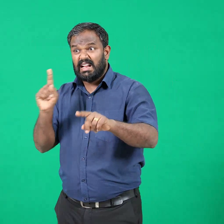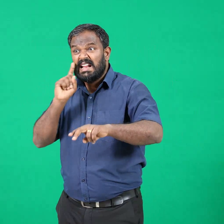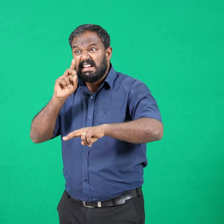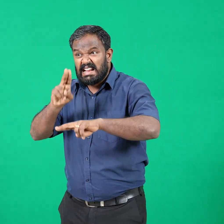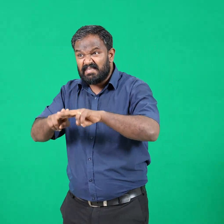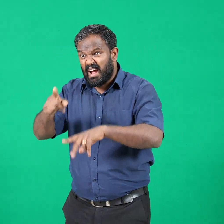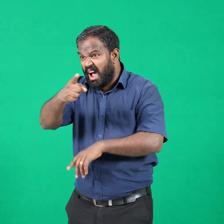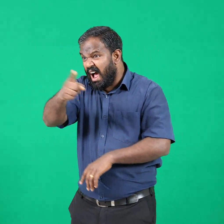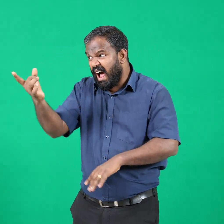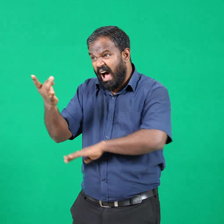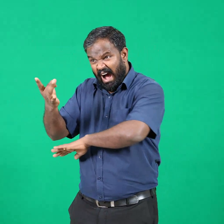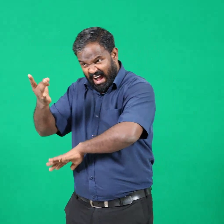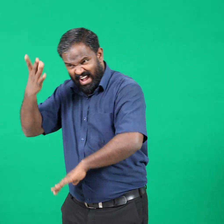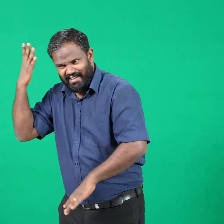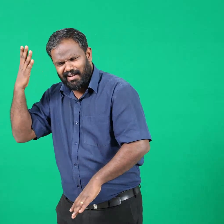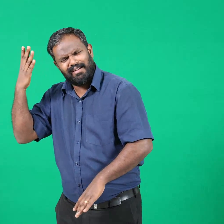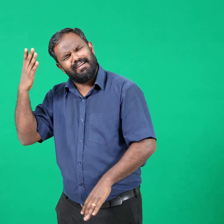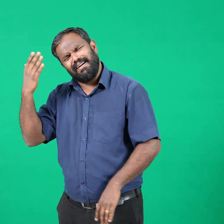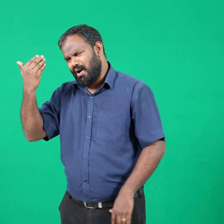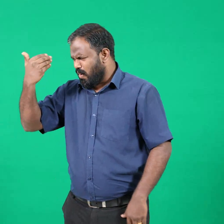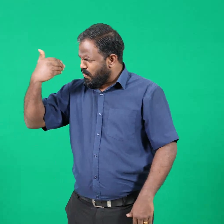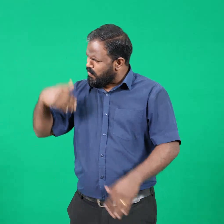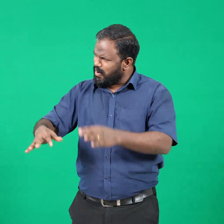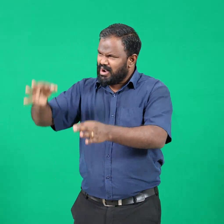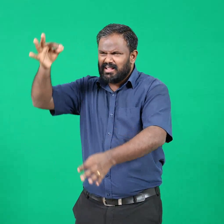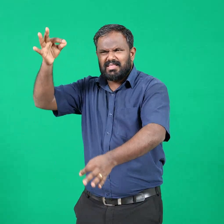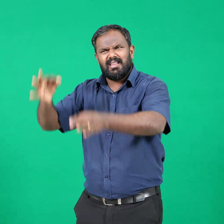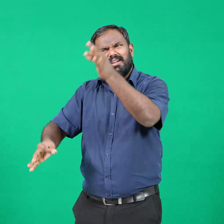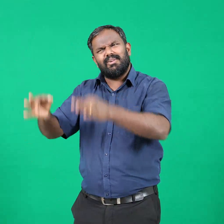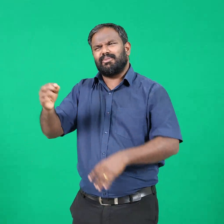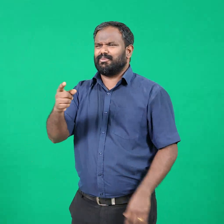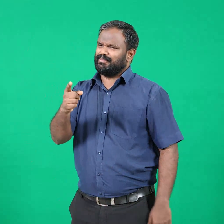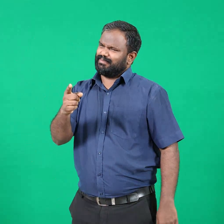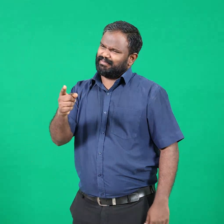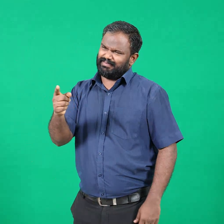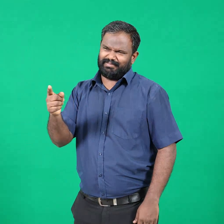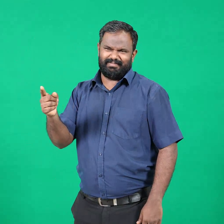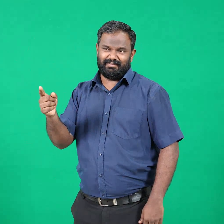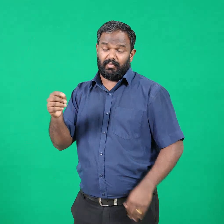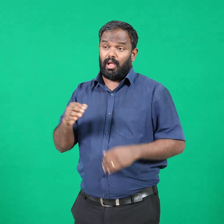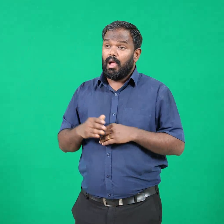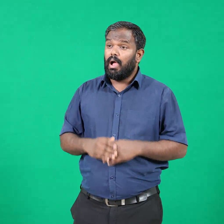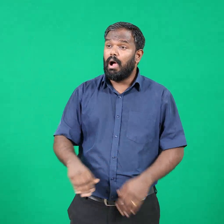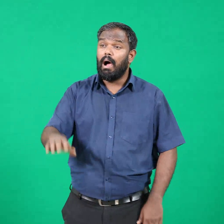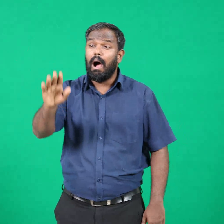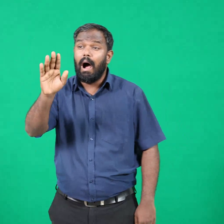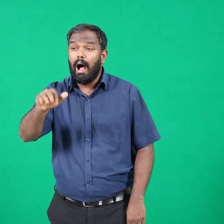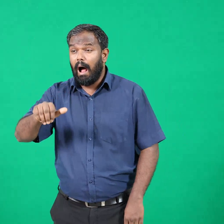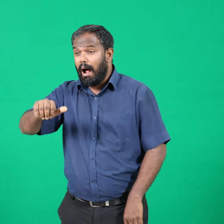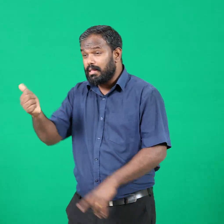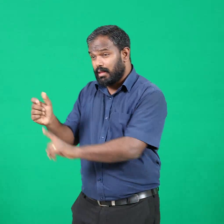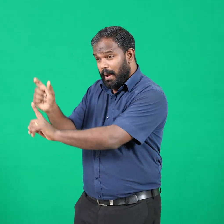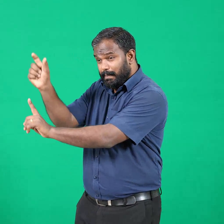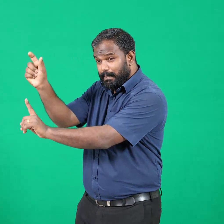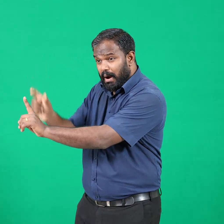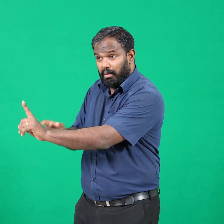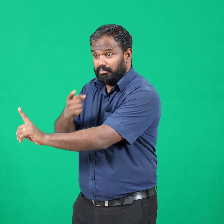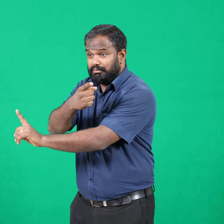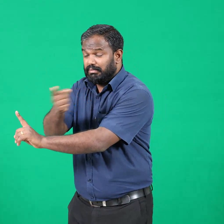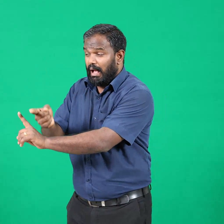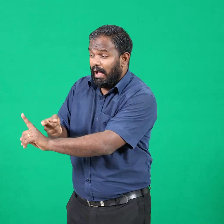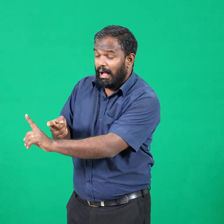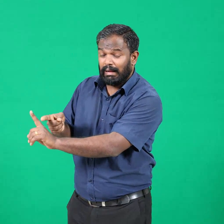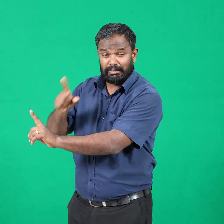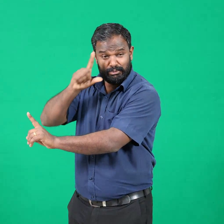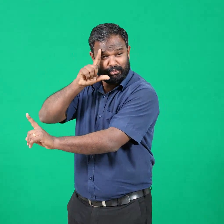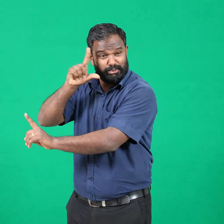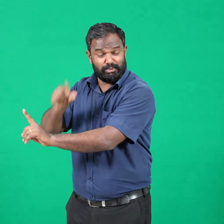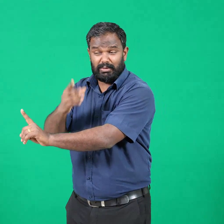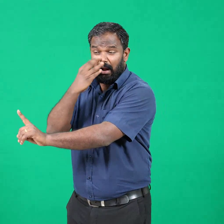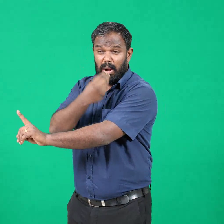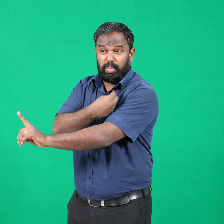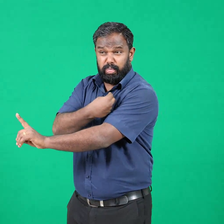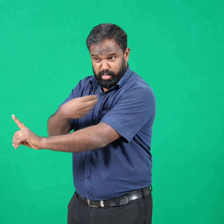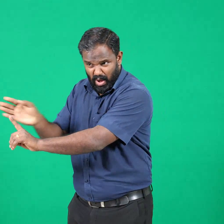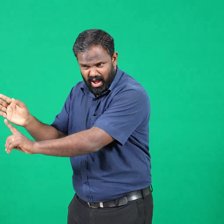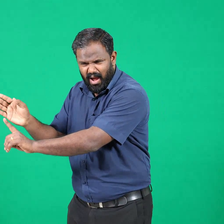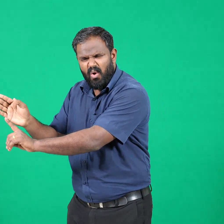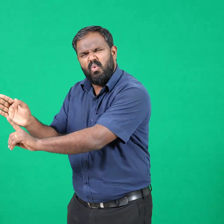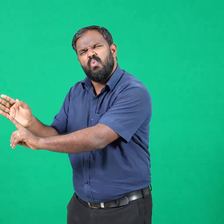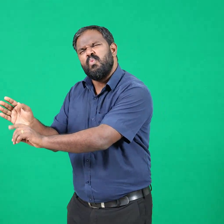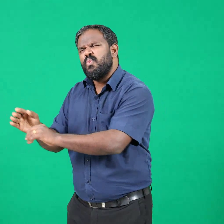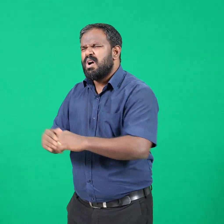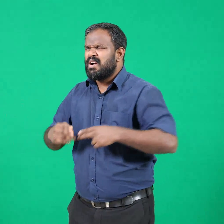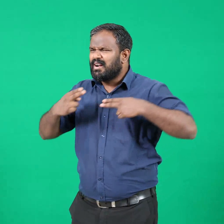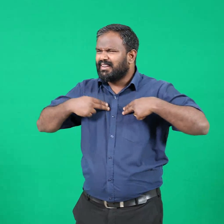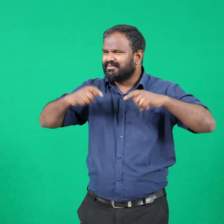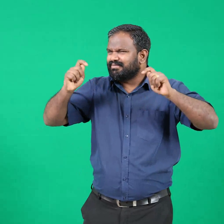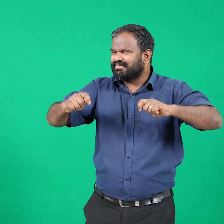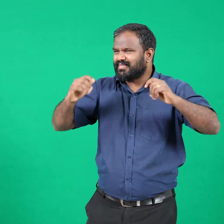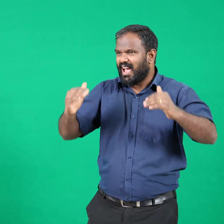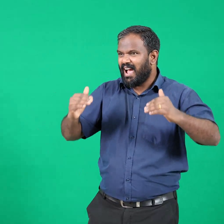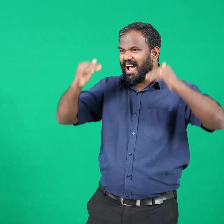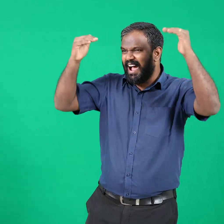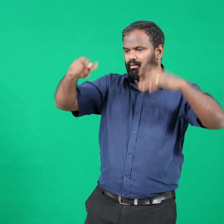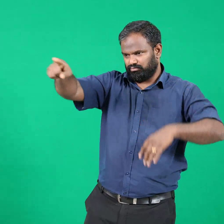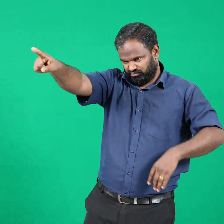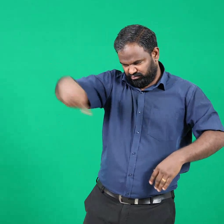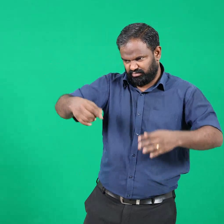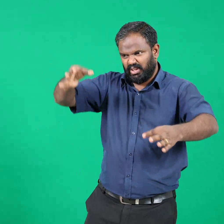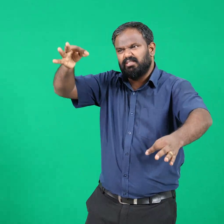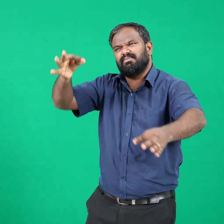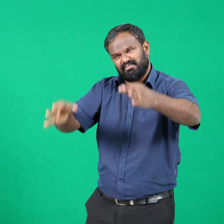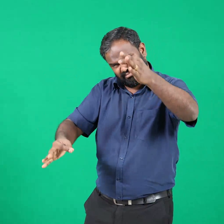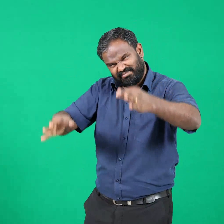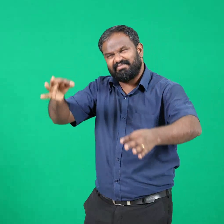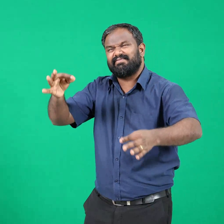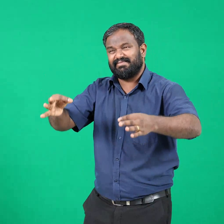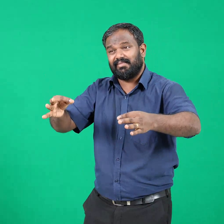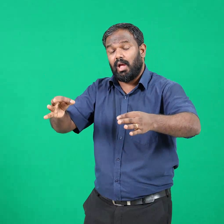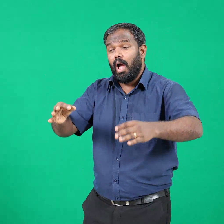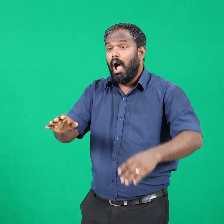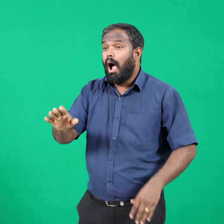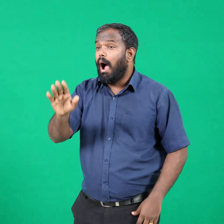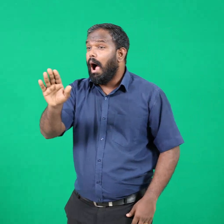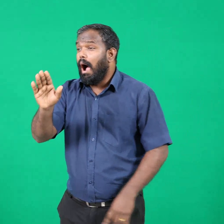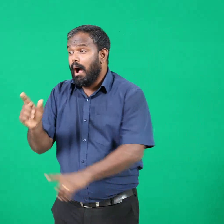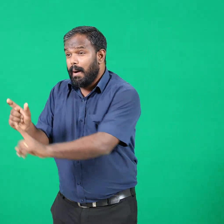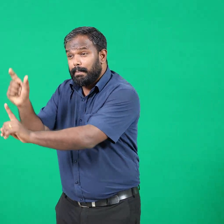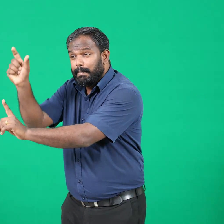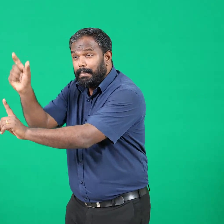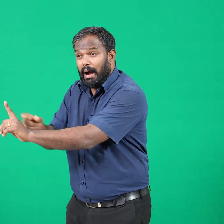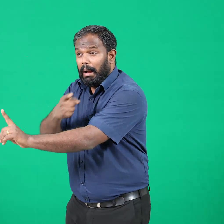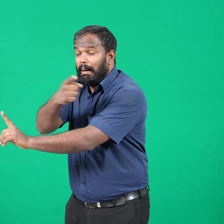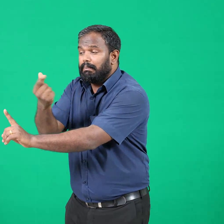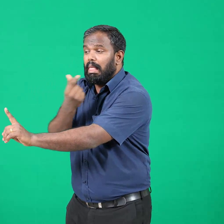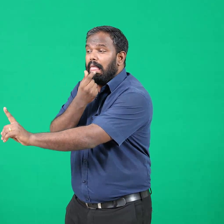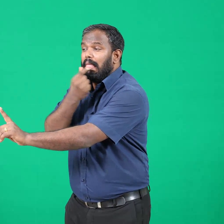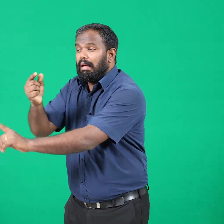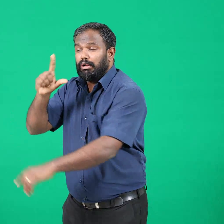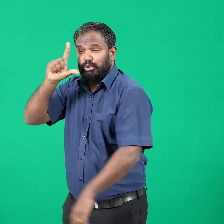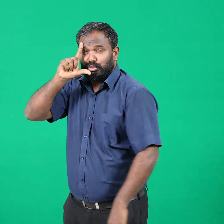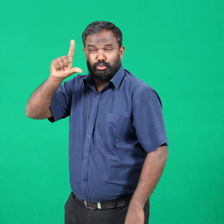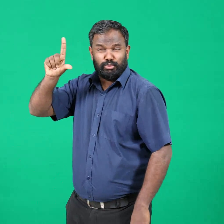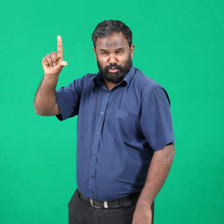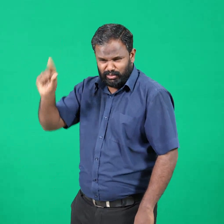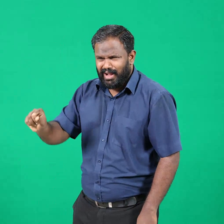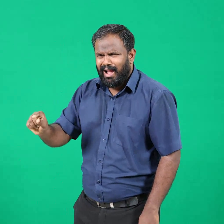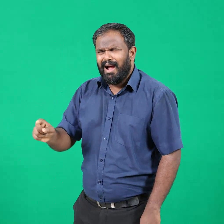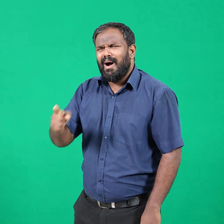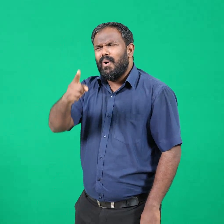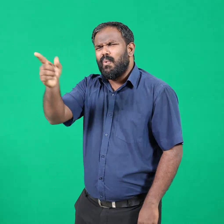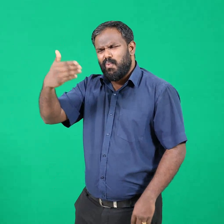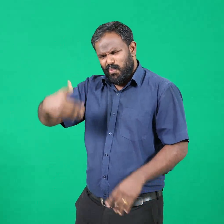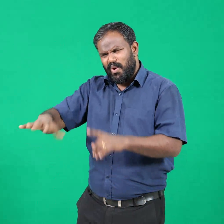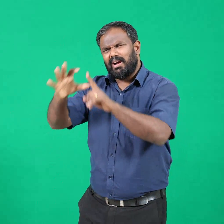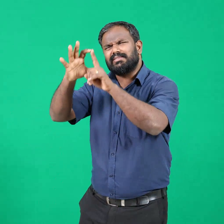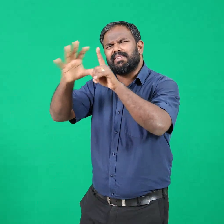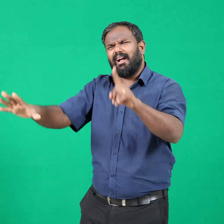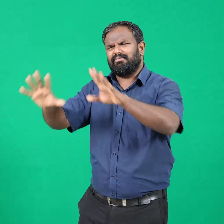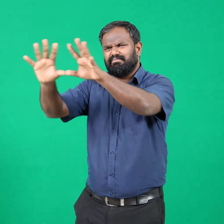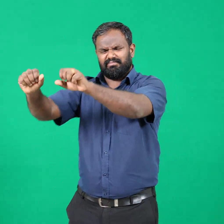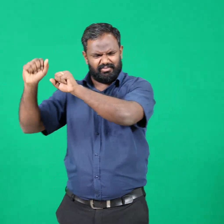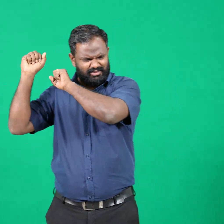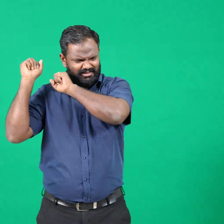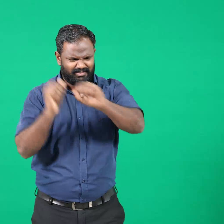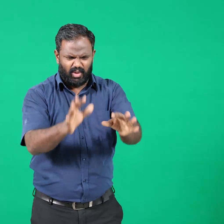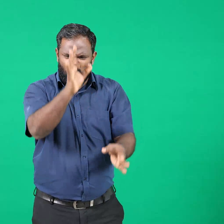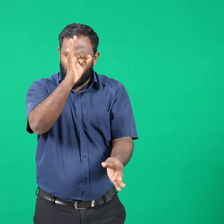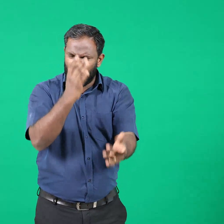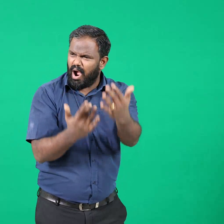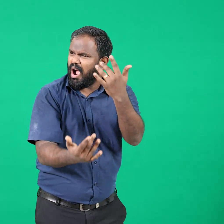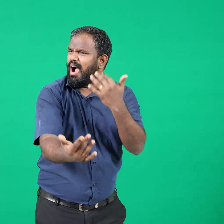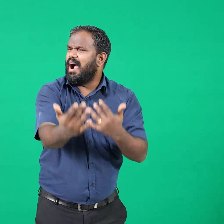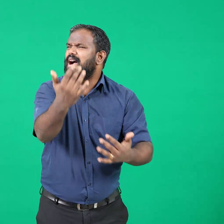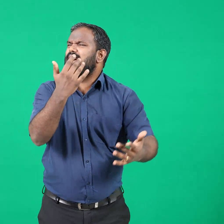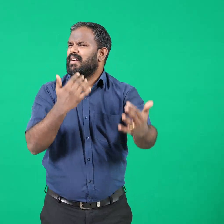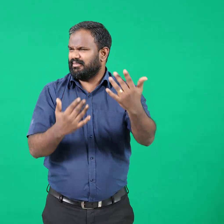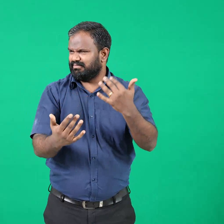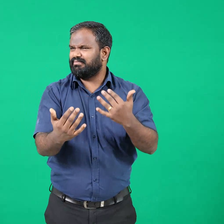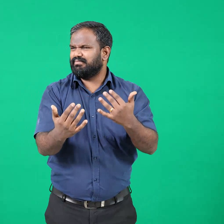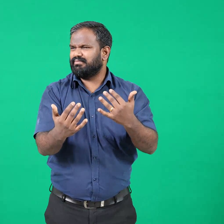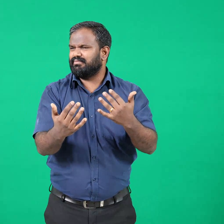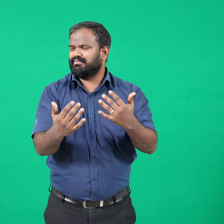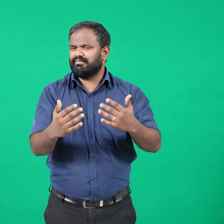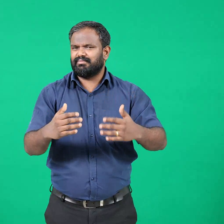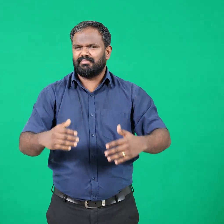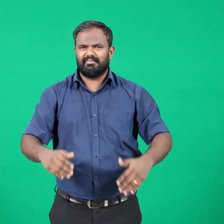Again, anyone who says to his brother, ' Raca,' will be subject to the Sanhedrin. But anyone who says, ' You fool!'